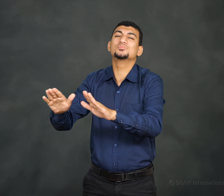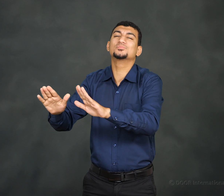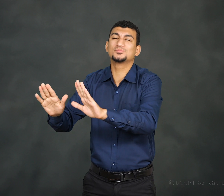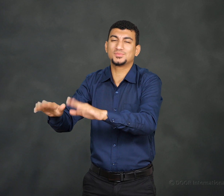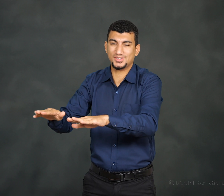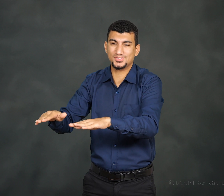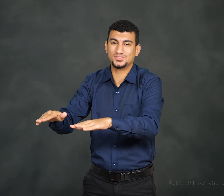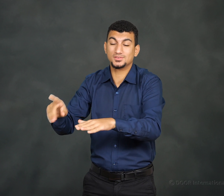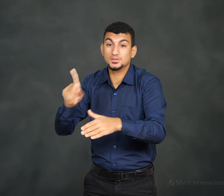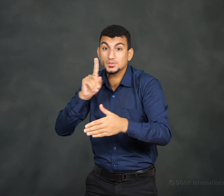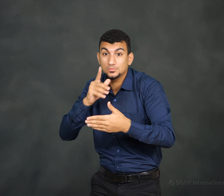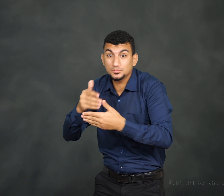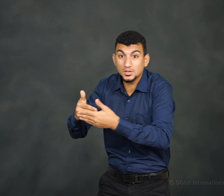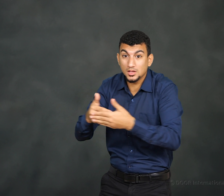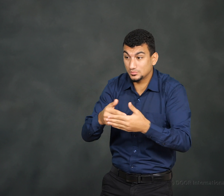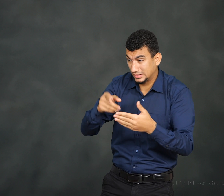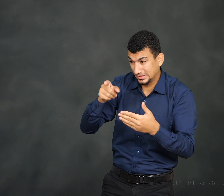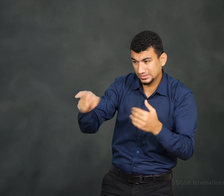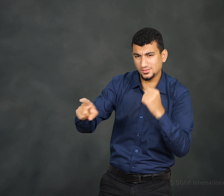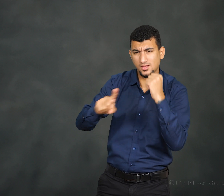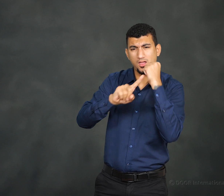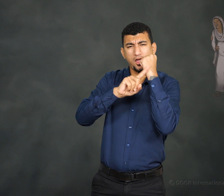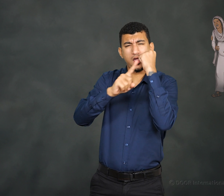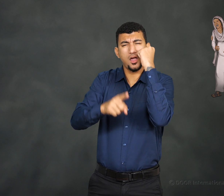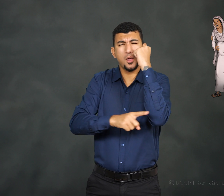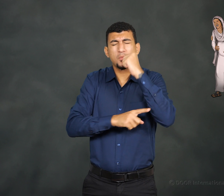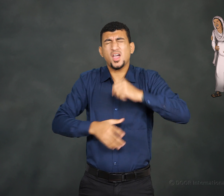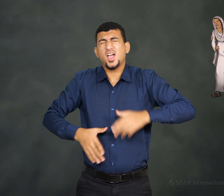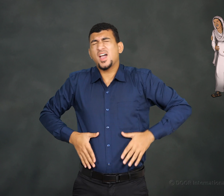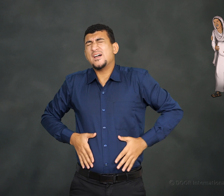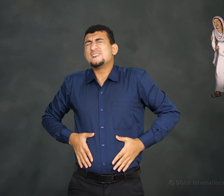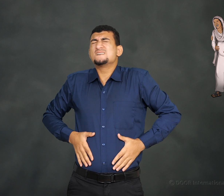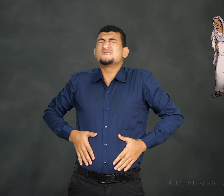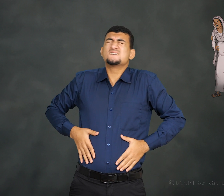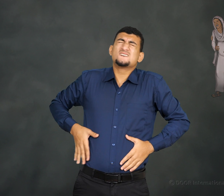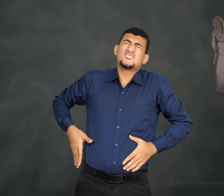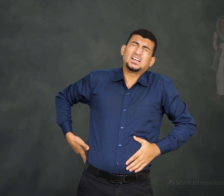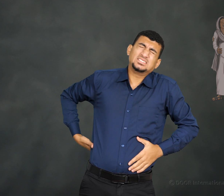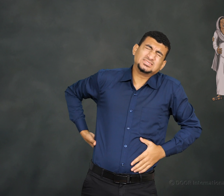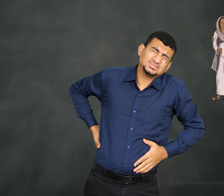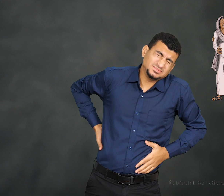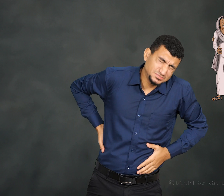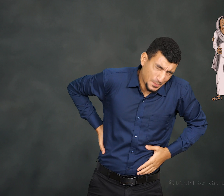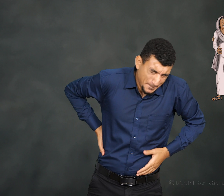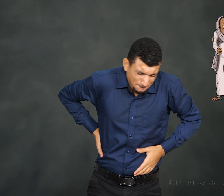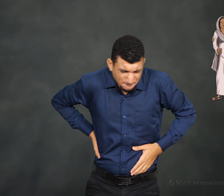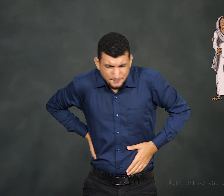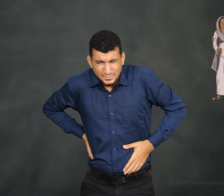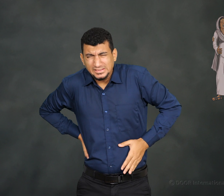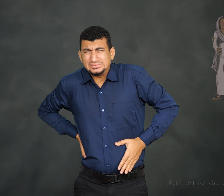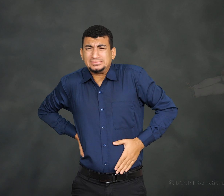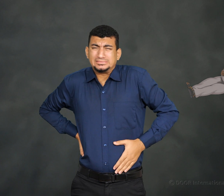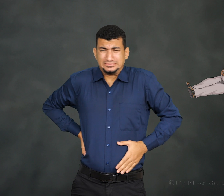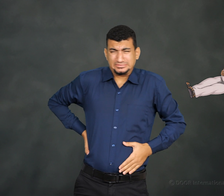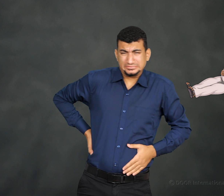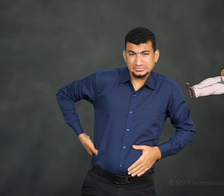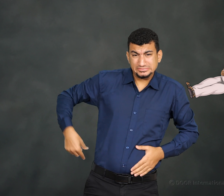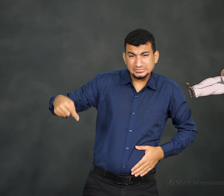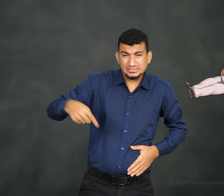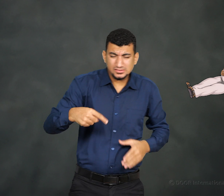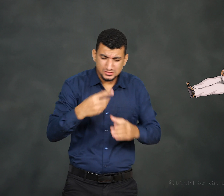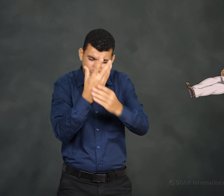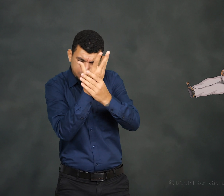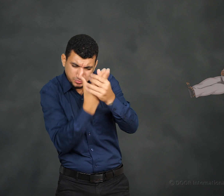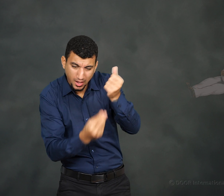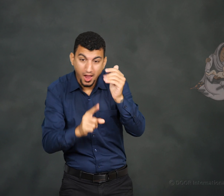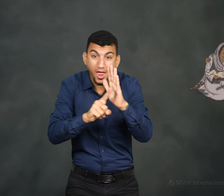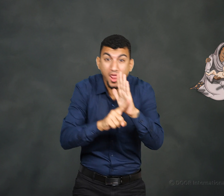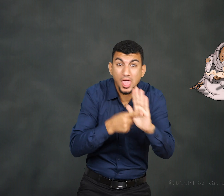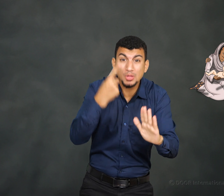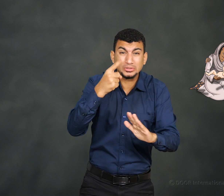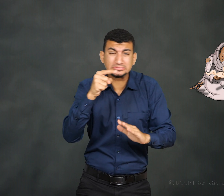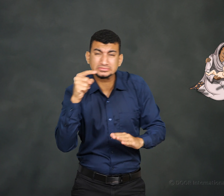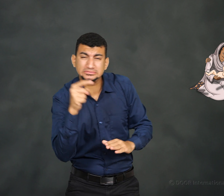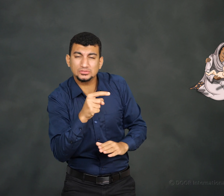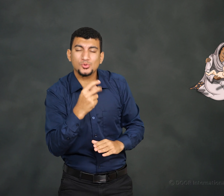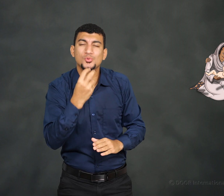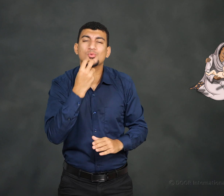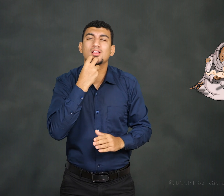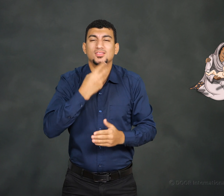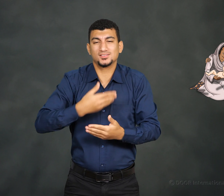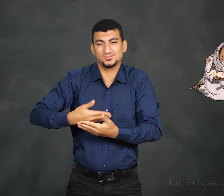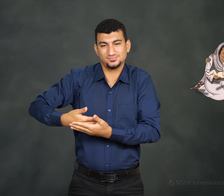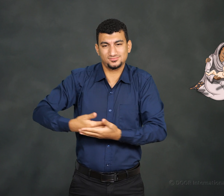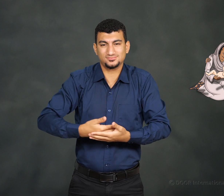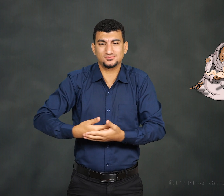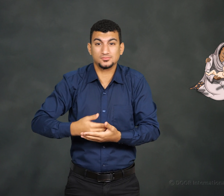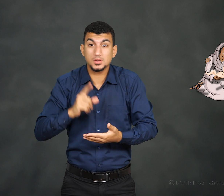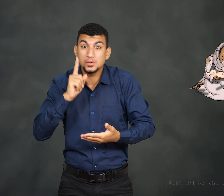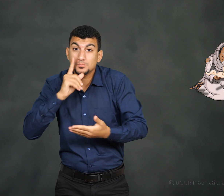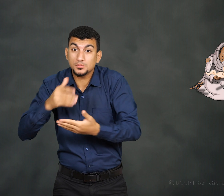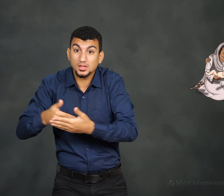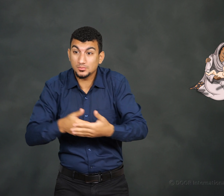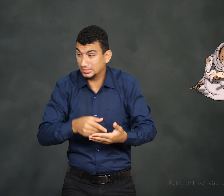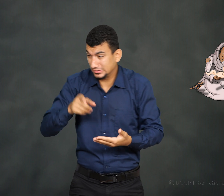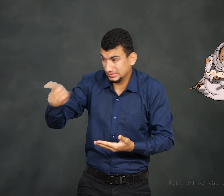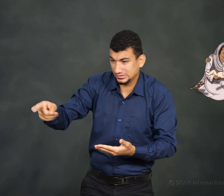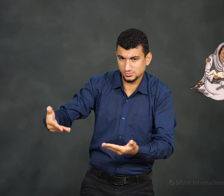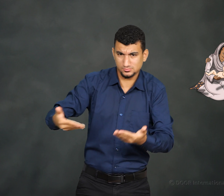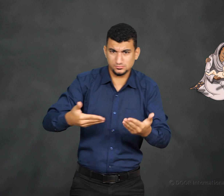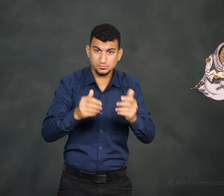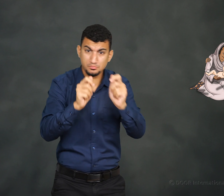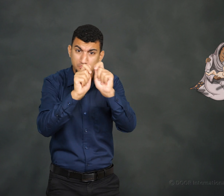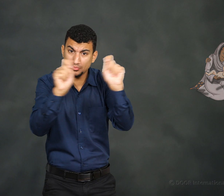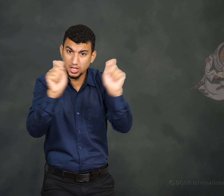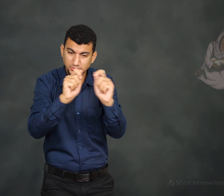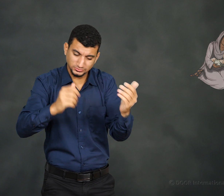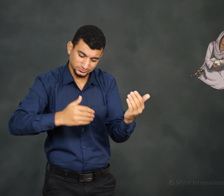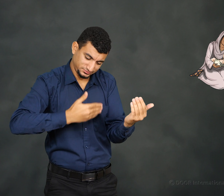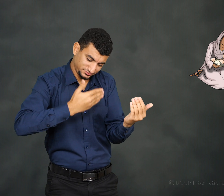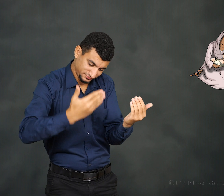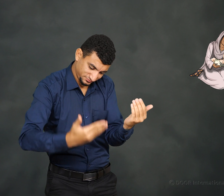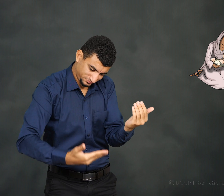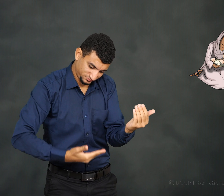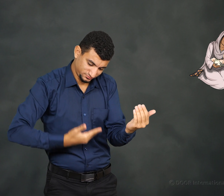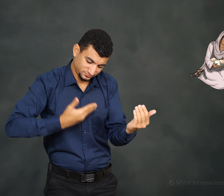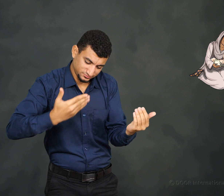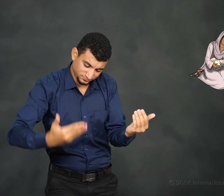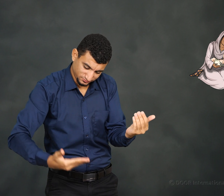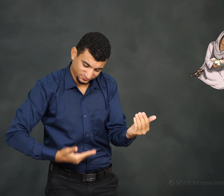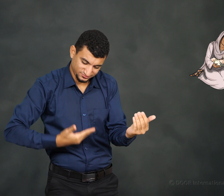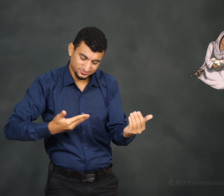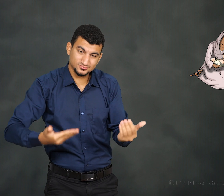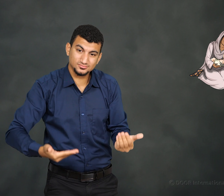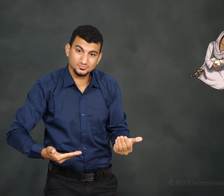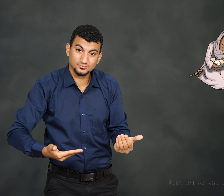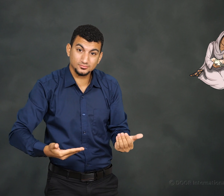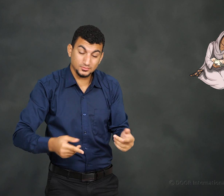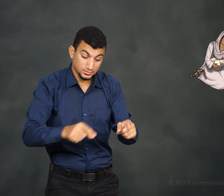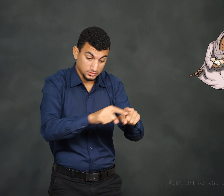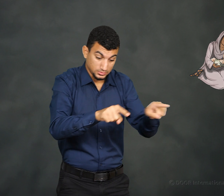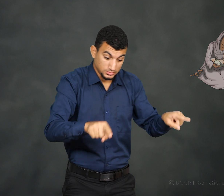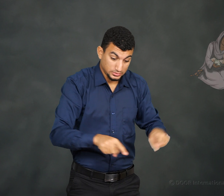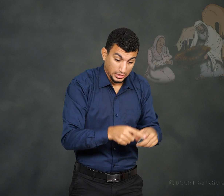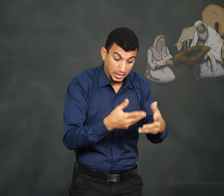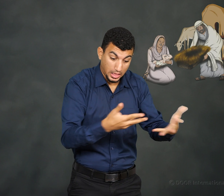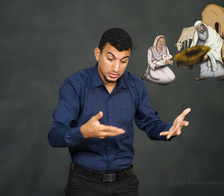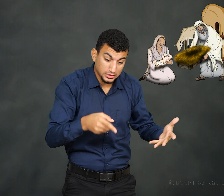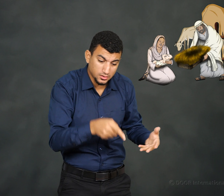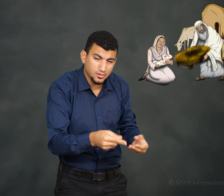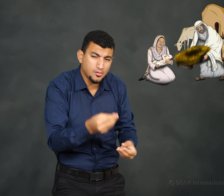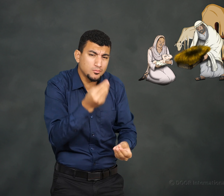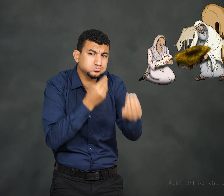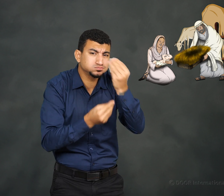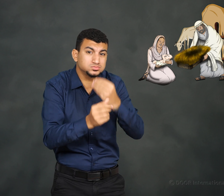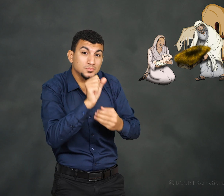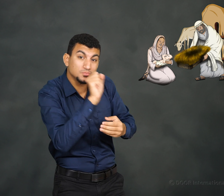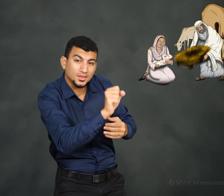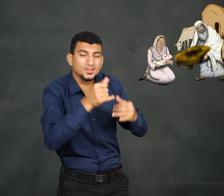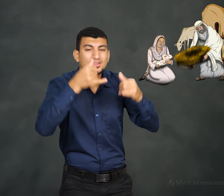He went there to register with Mary, who was pledged to him in marriage and was expecting a child. While they were there, the time came for her Child to be born. And she gave birth to her firstborn, a Son.